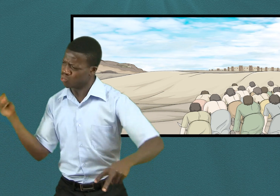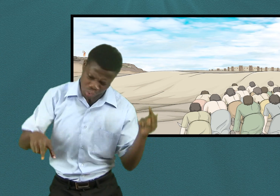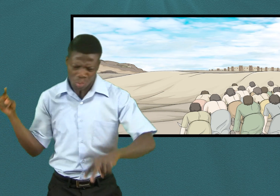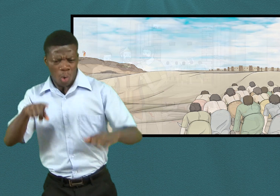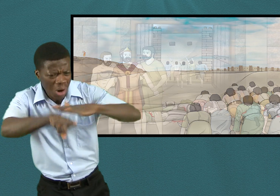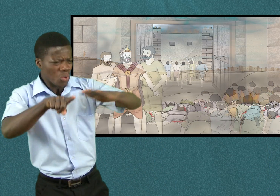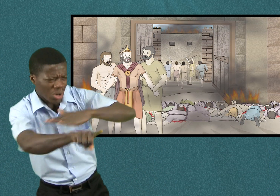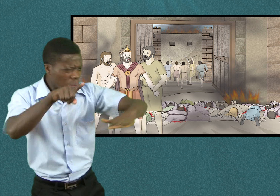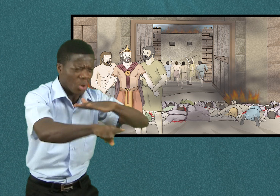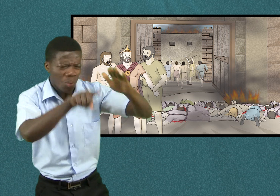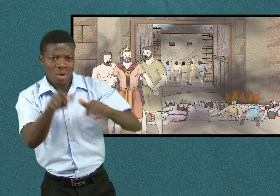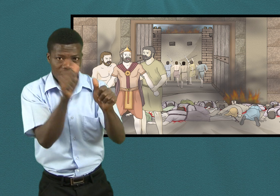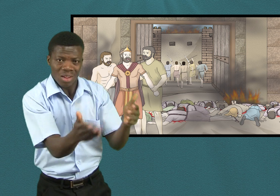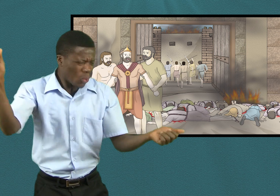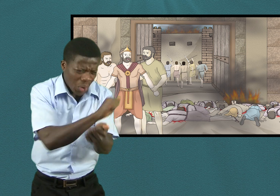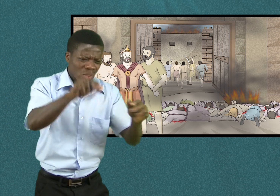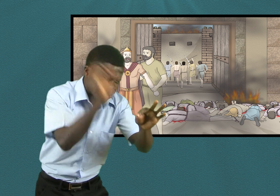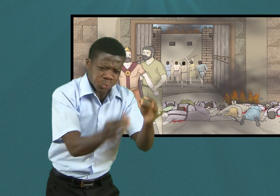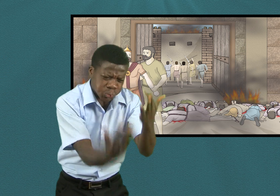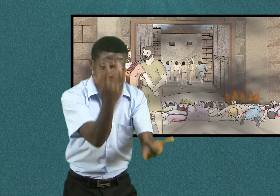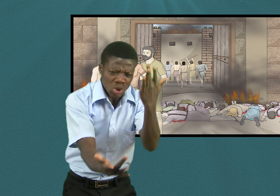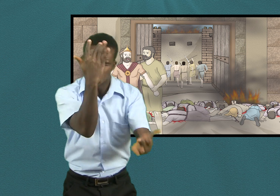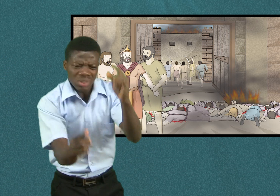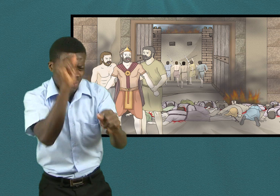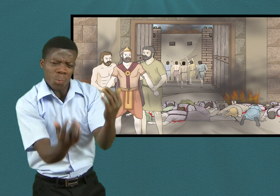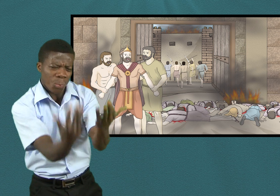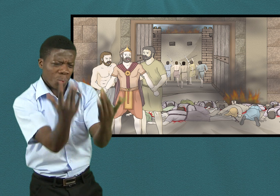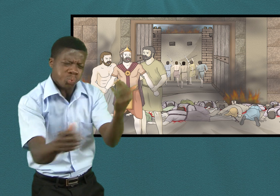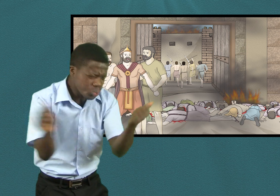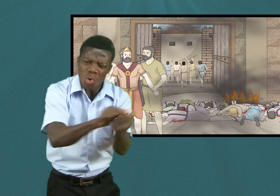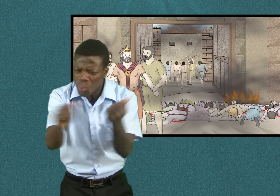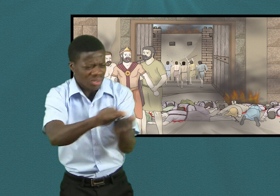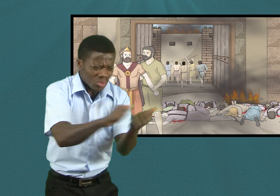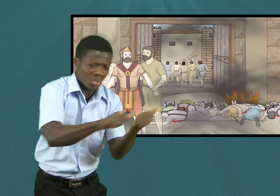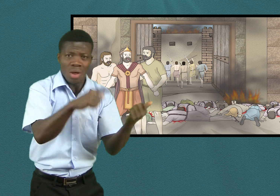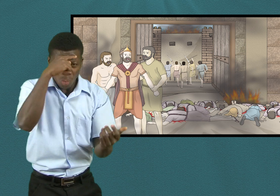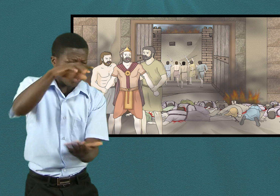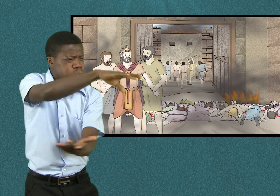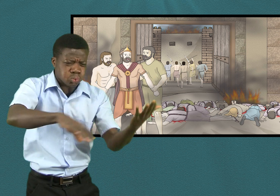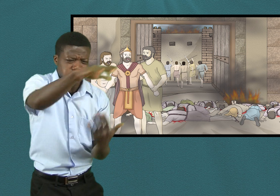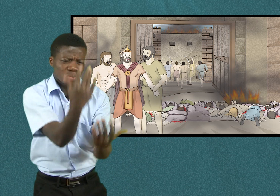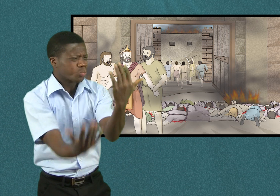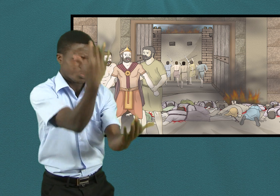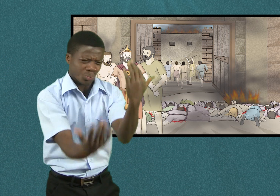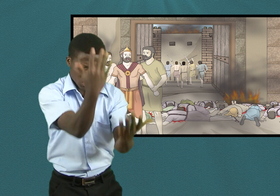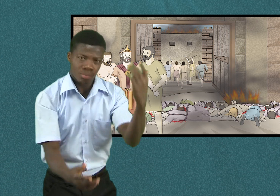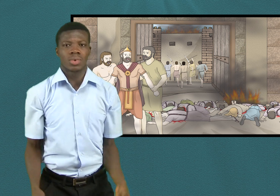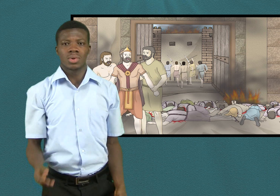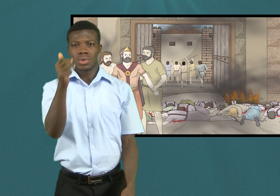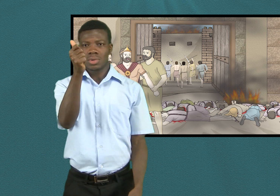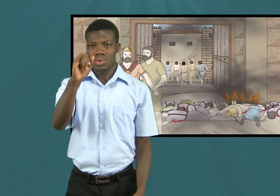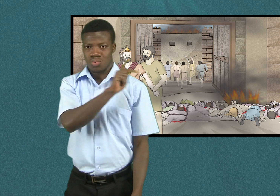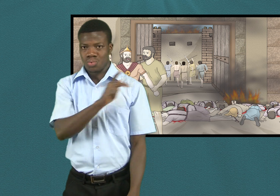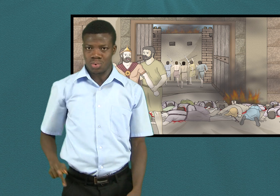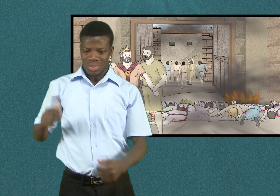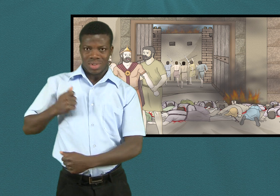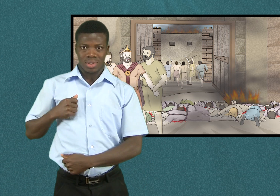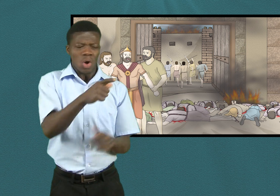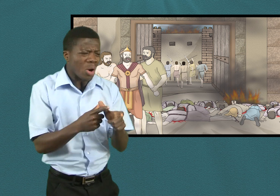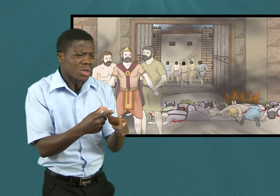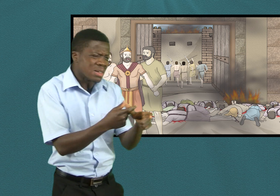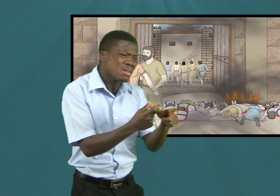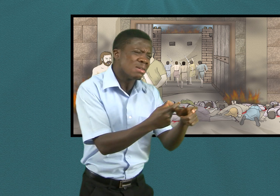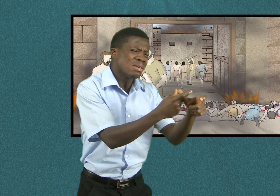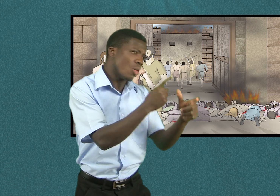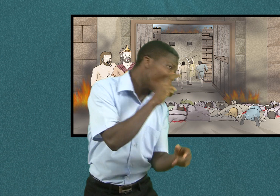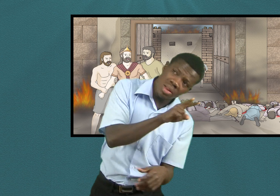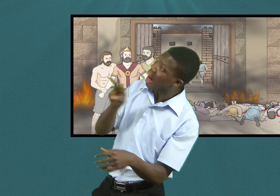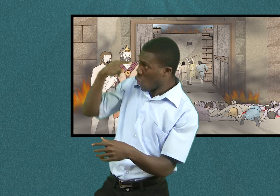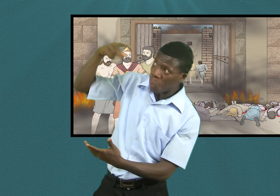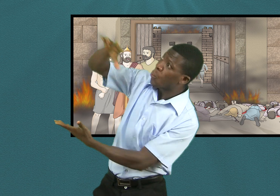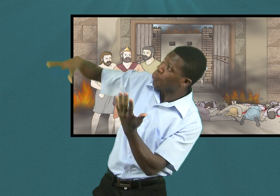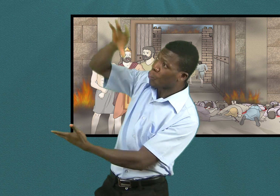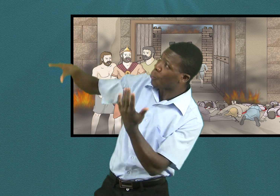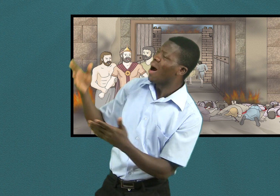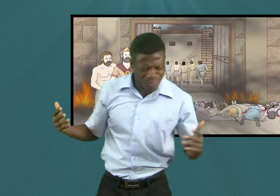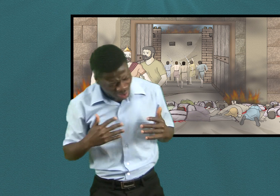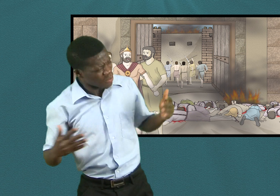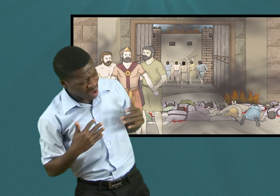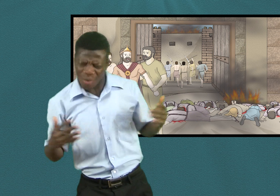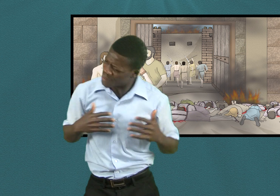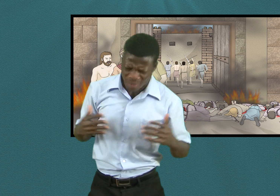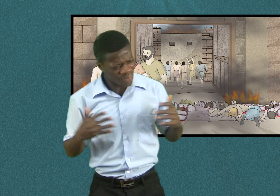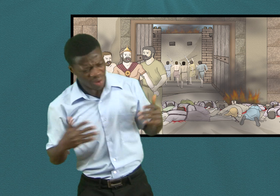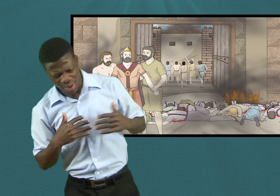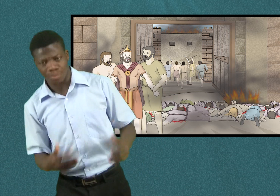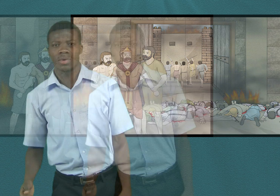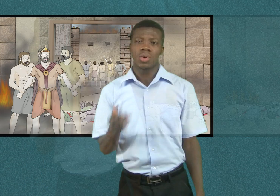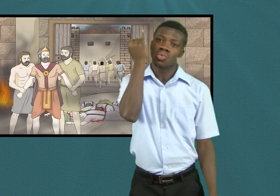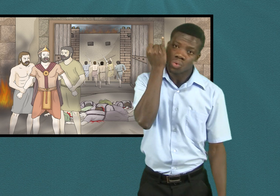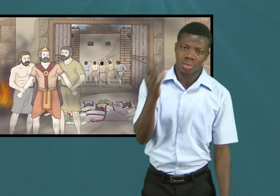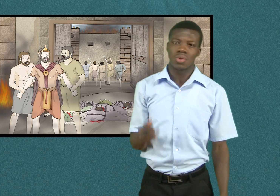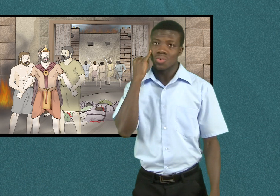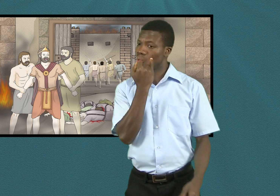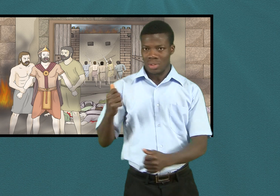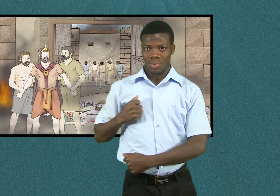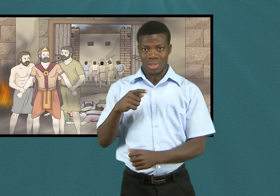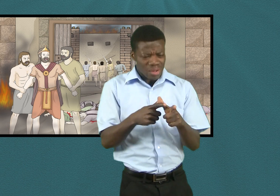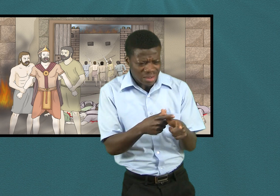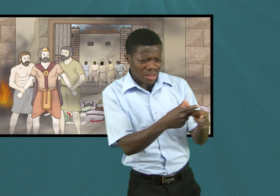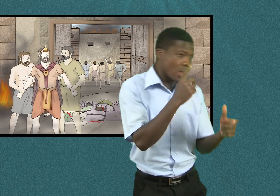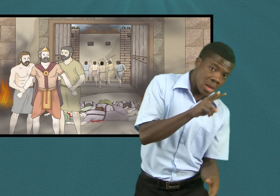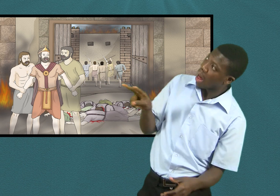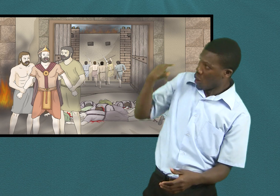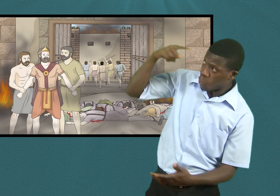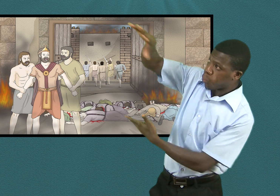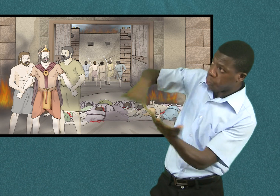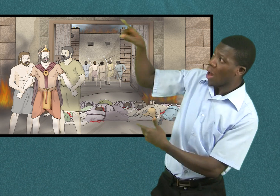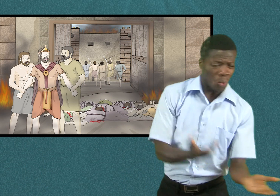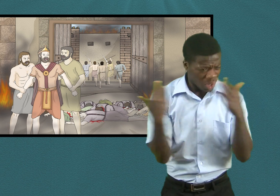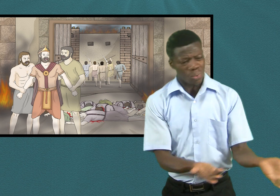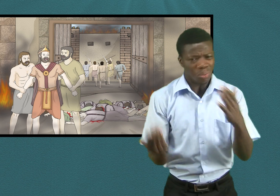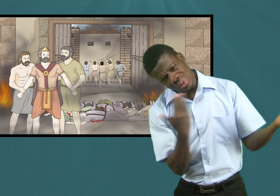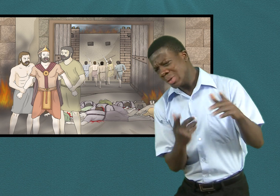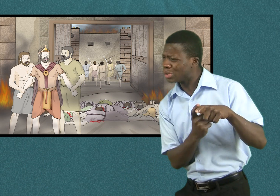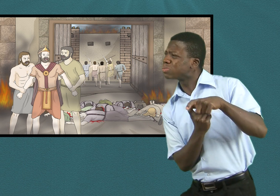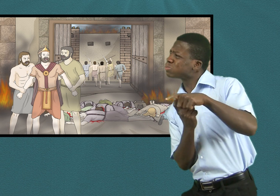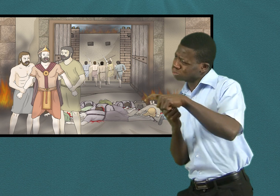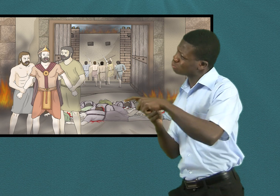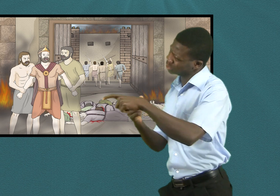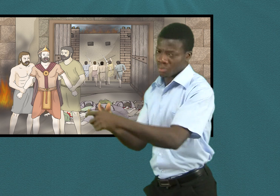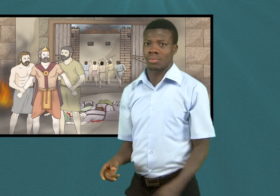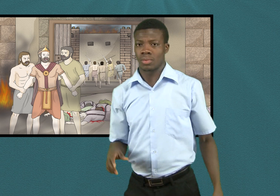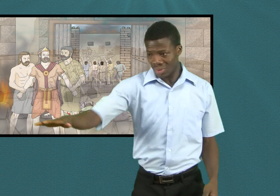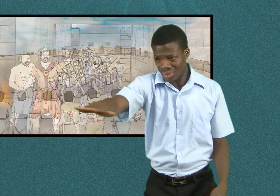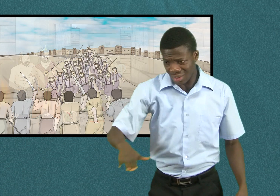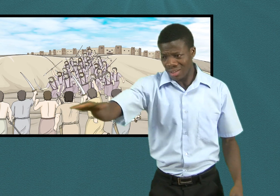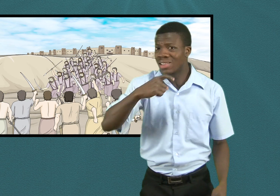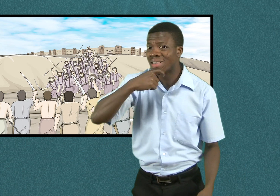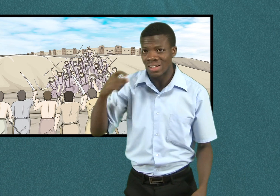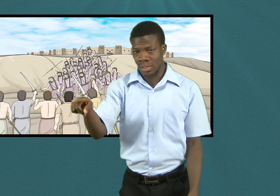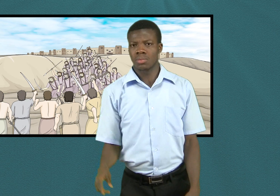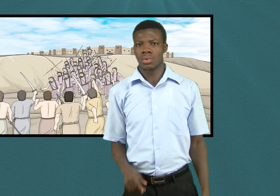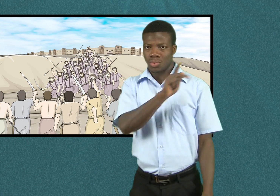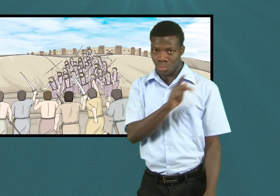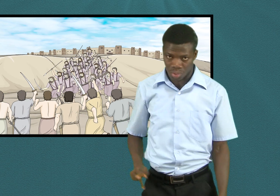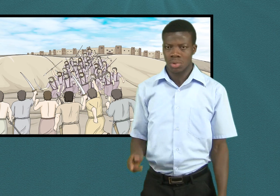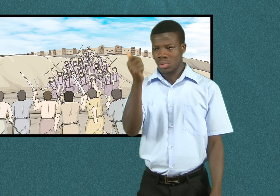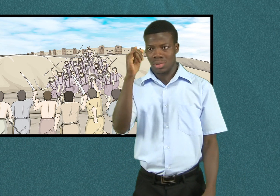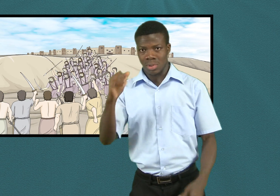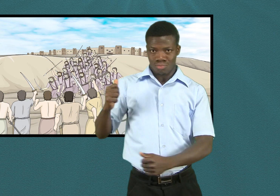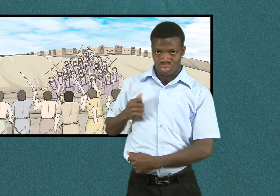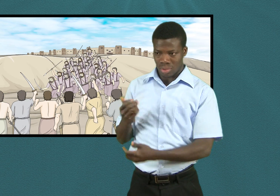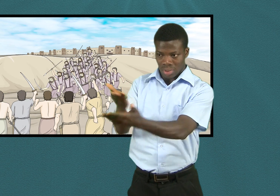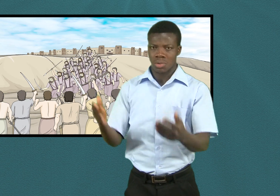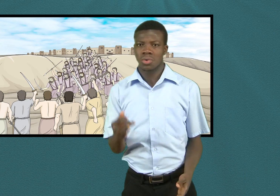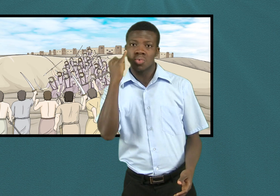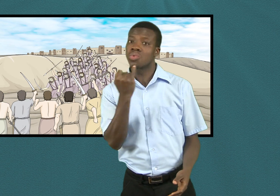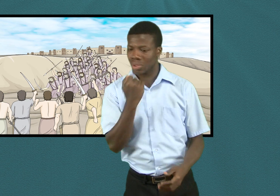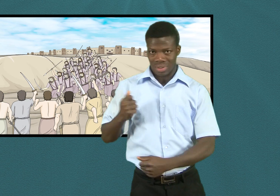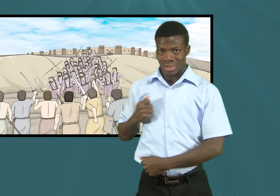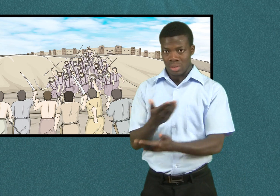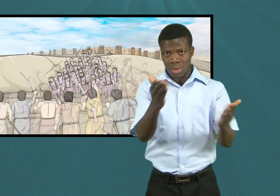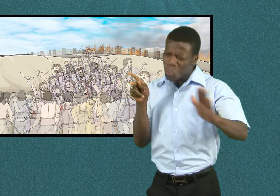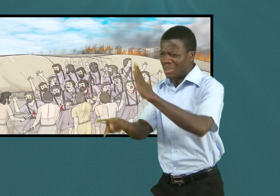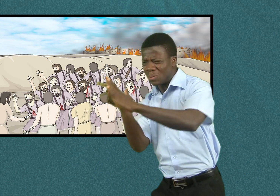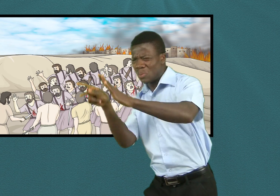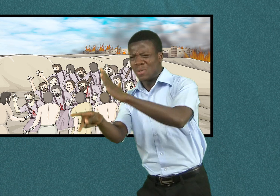They rushed forward, entered the city, captured it, and immediately set it on fire.